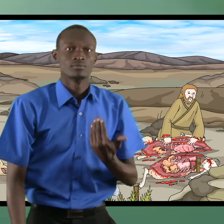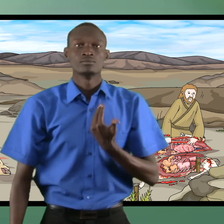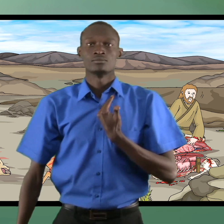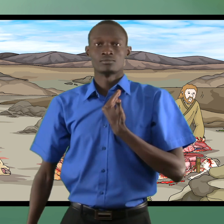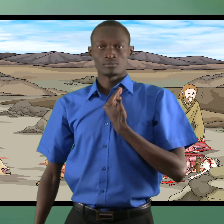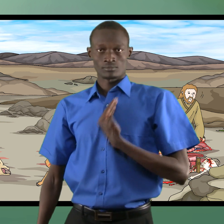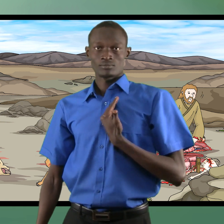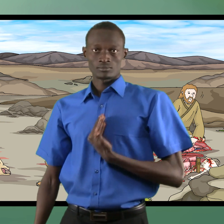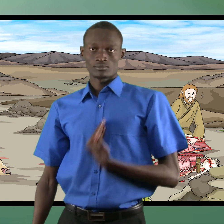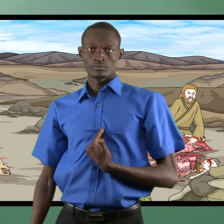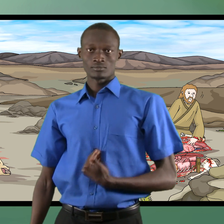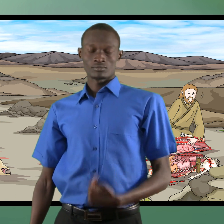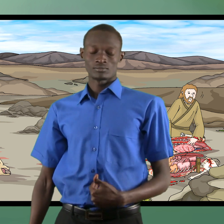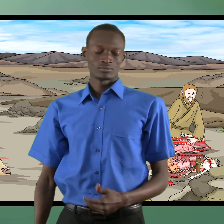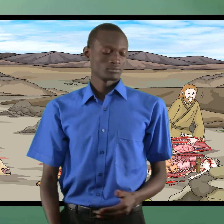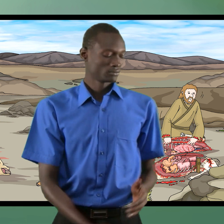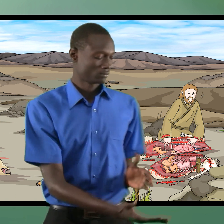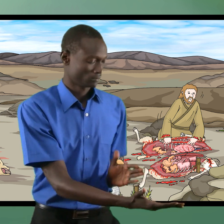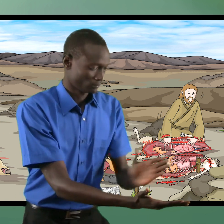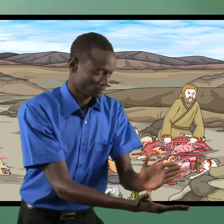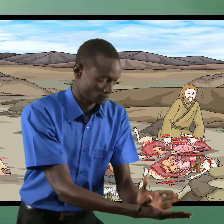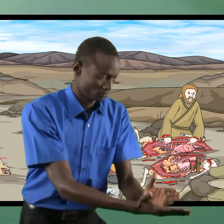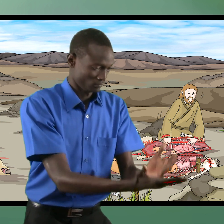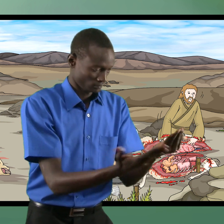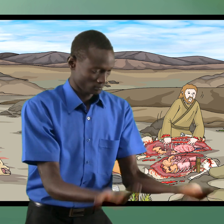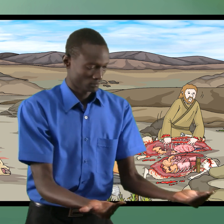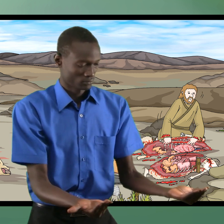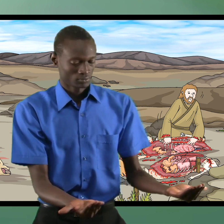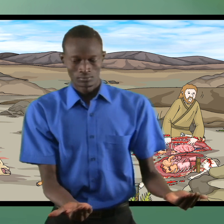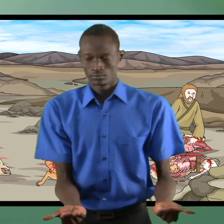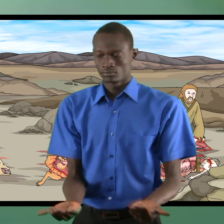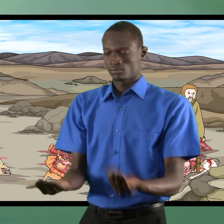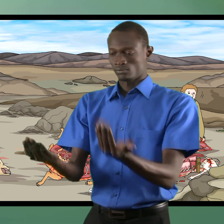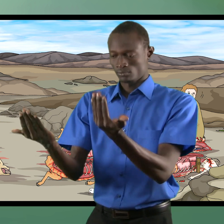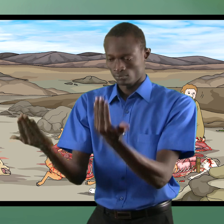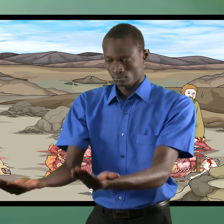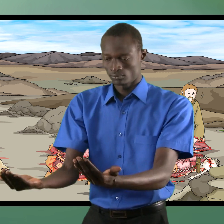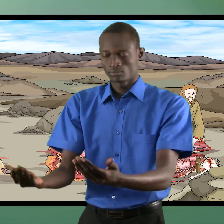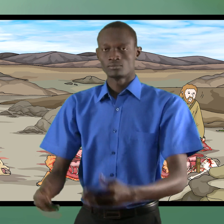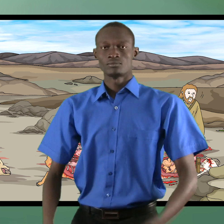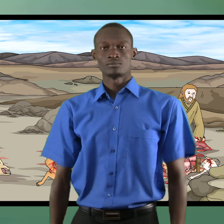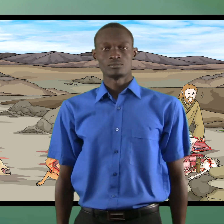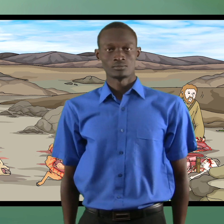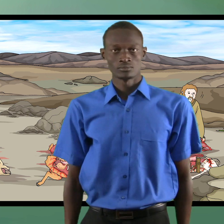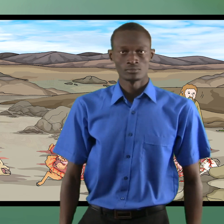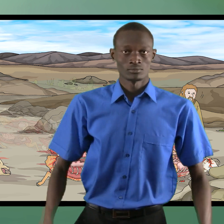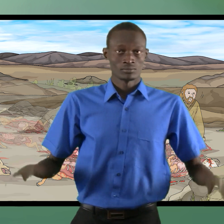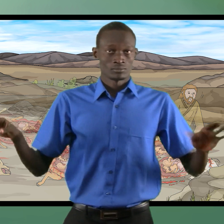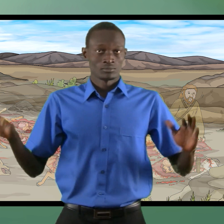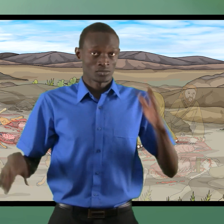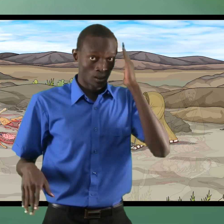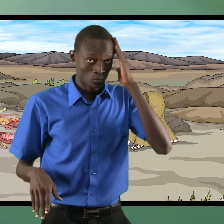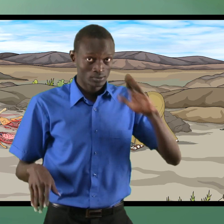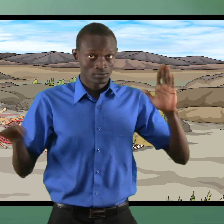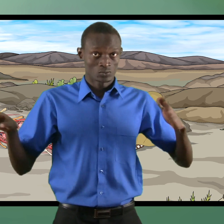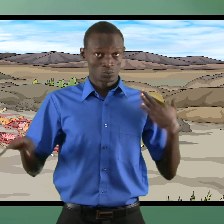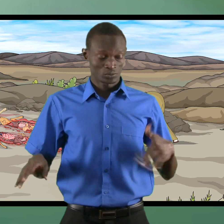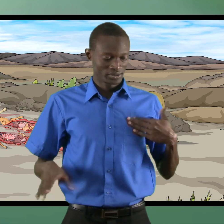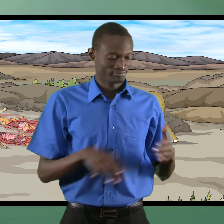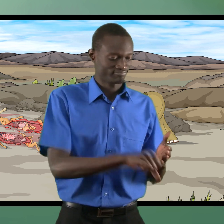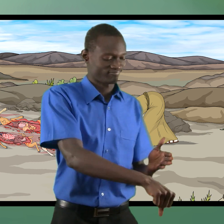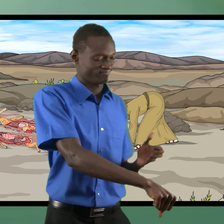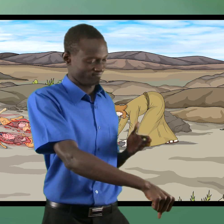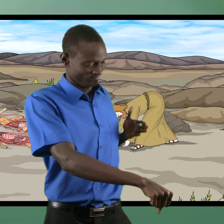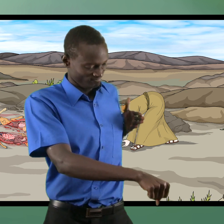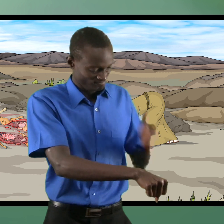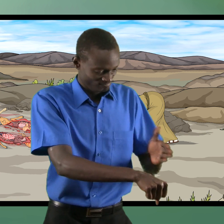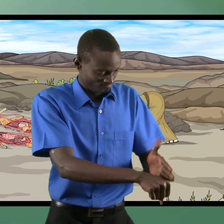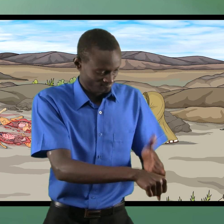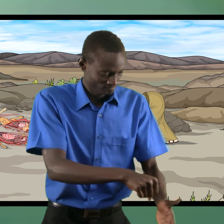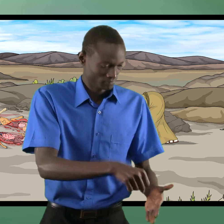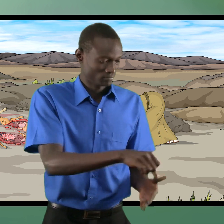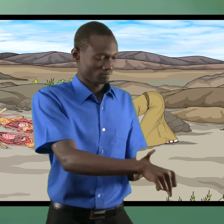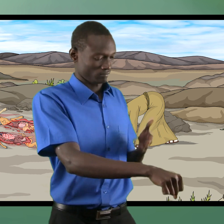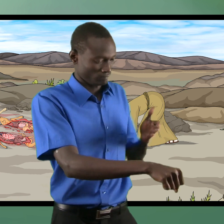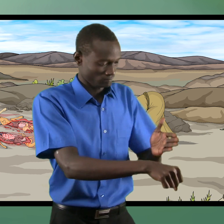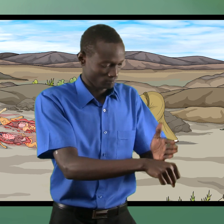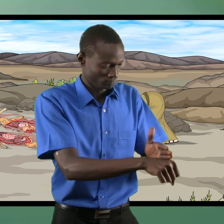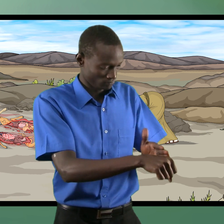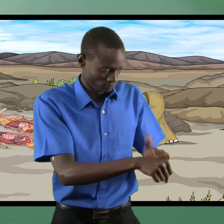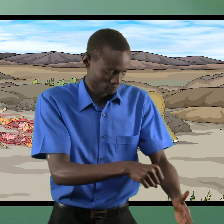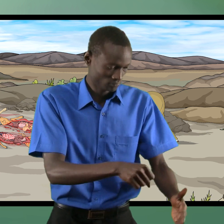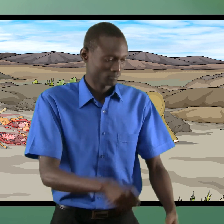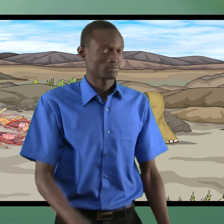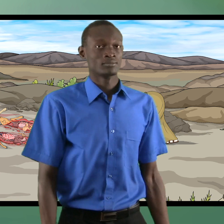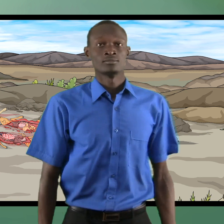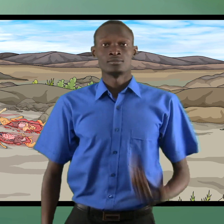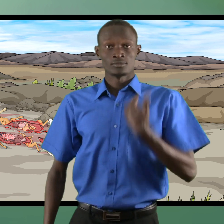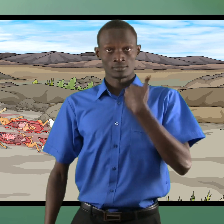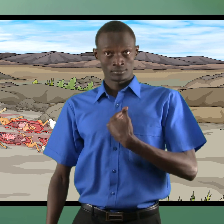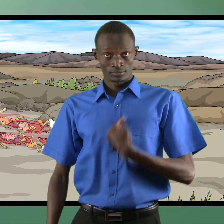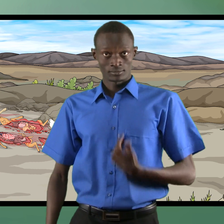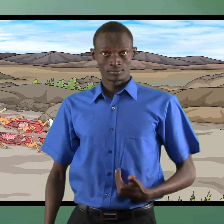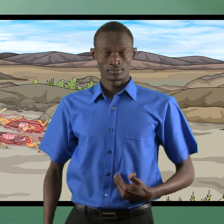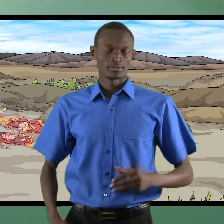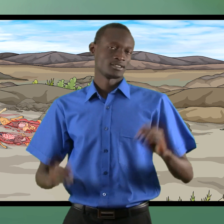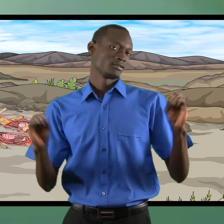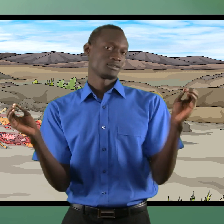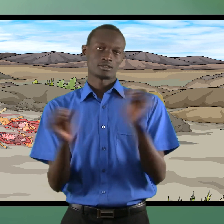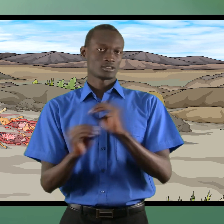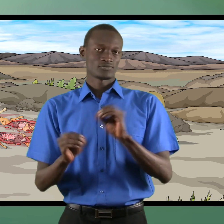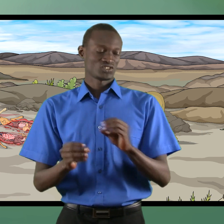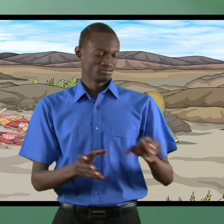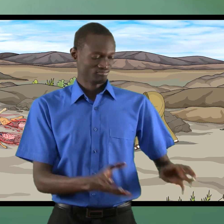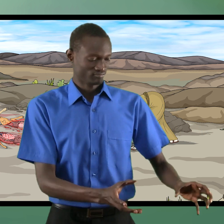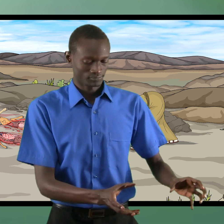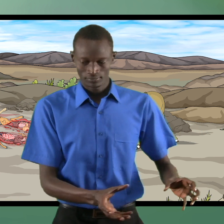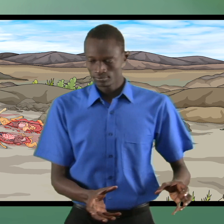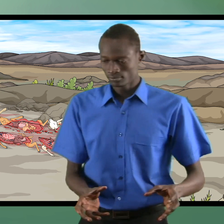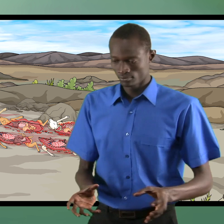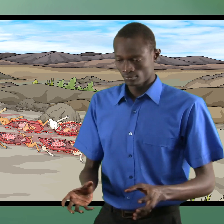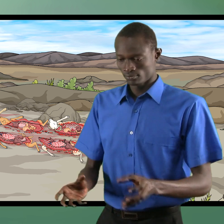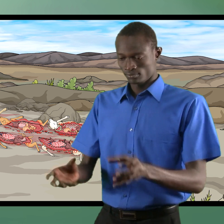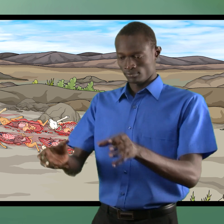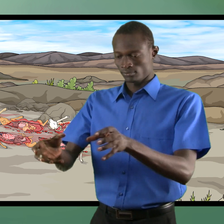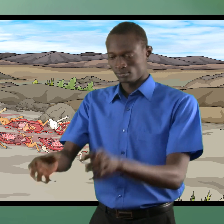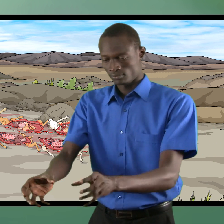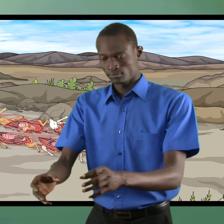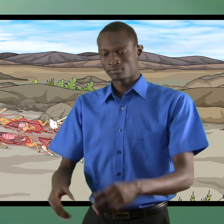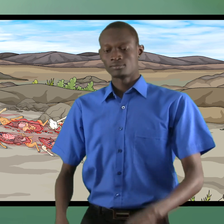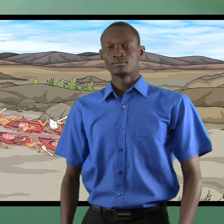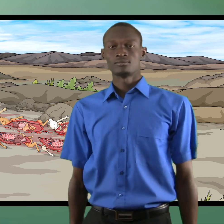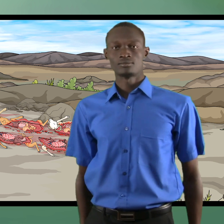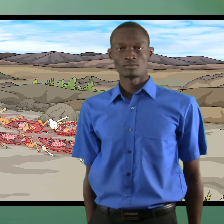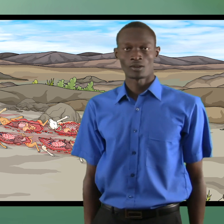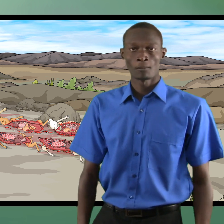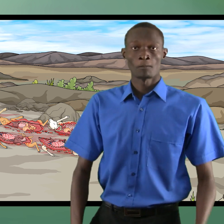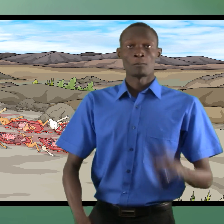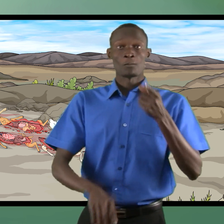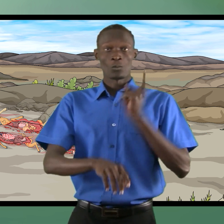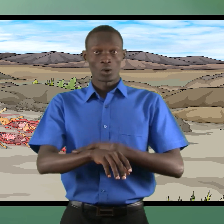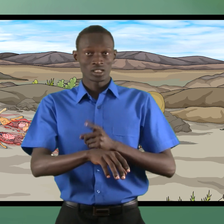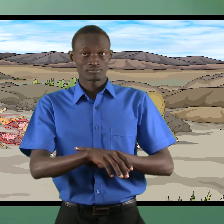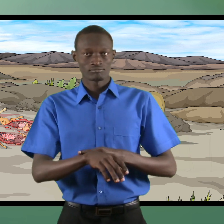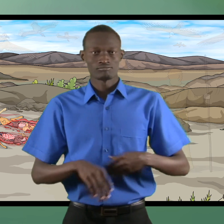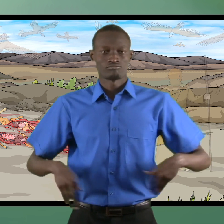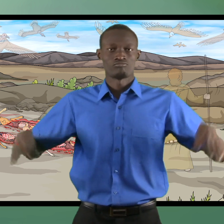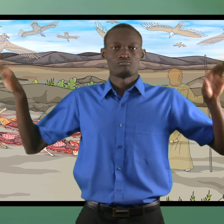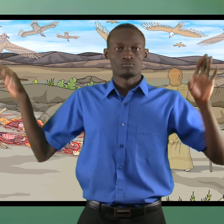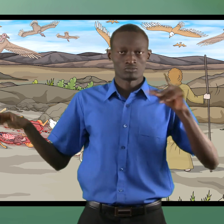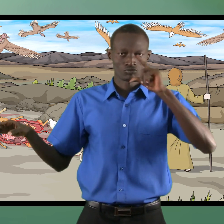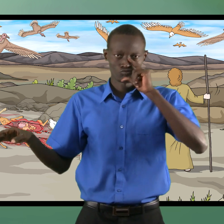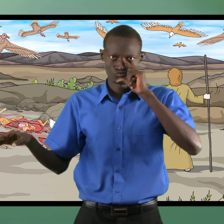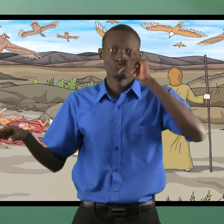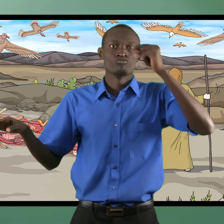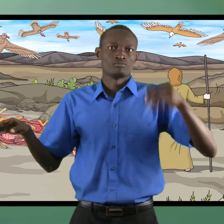The birds, however, he did not cut in half.